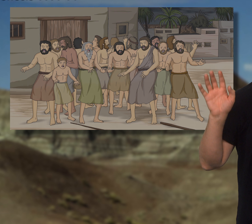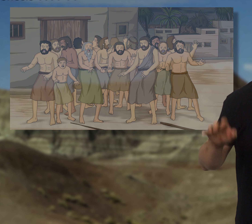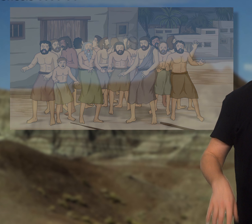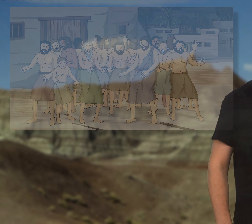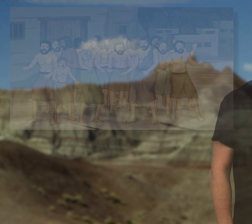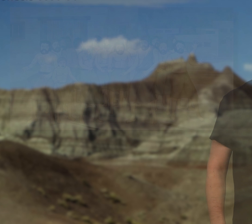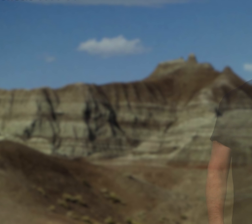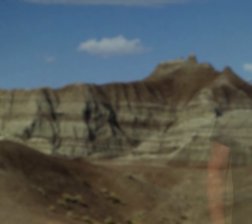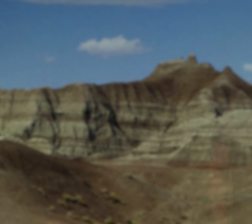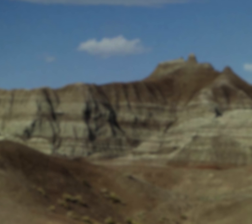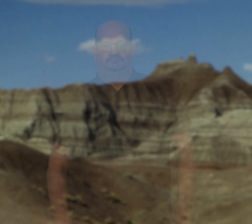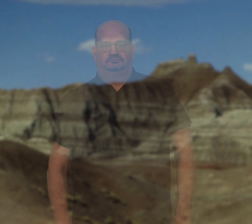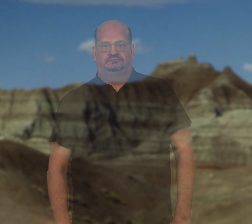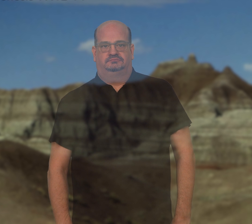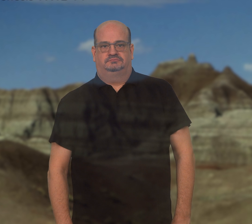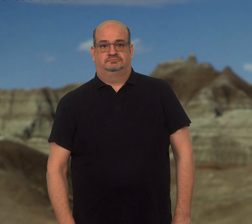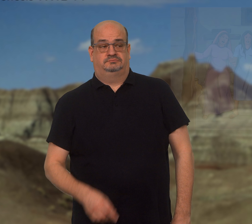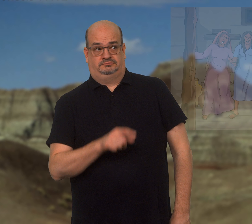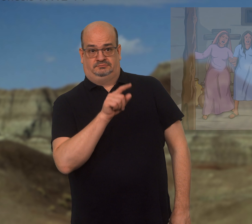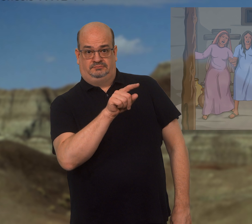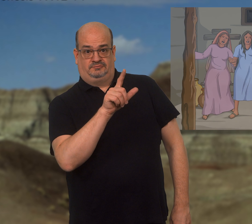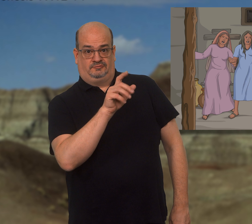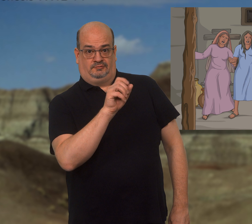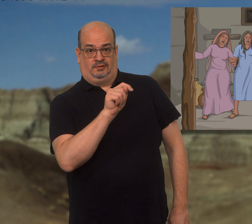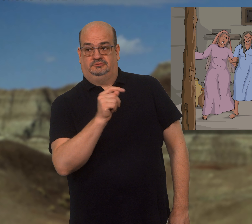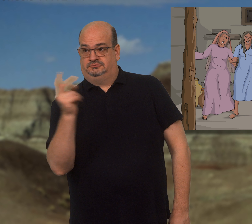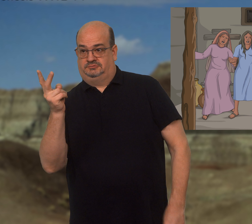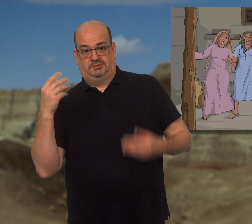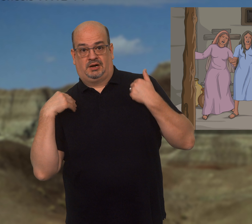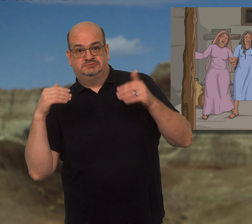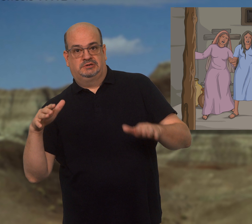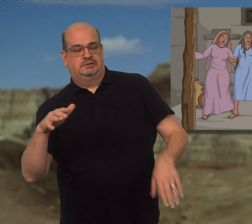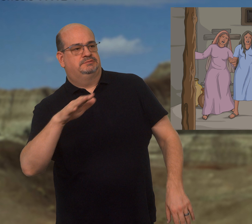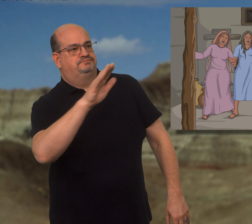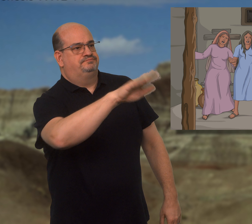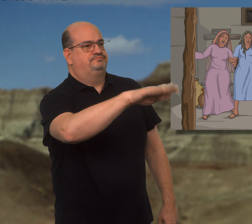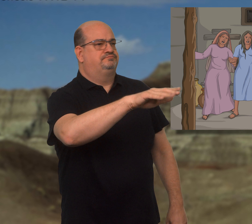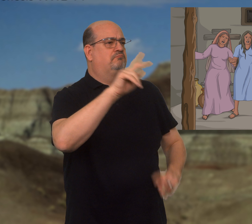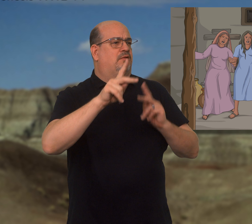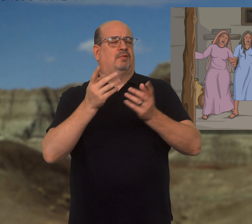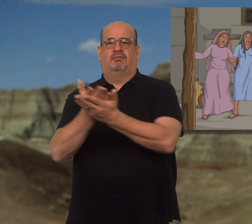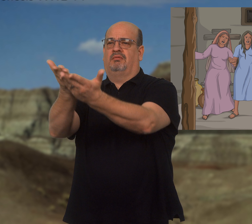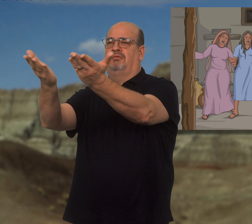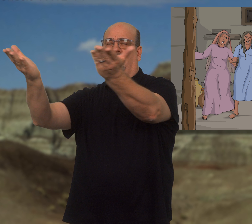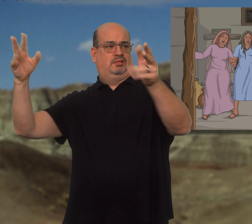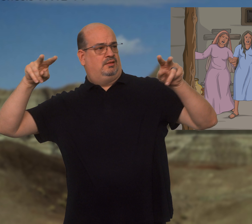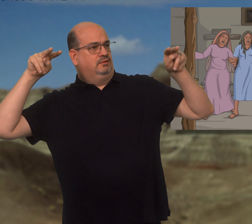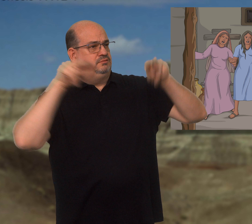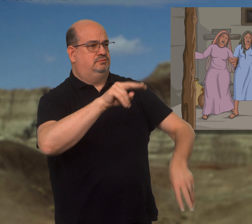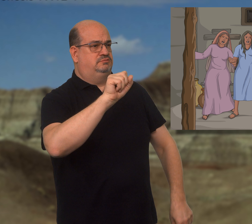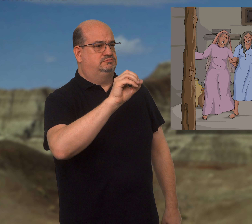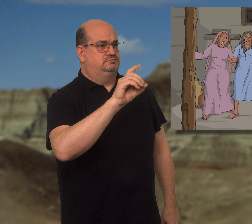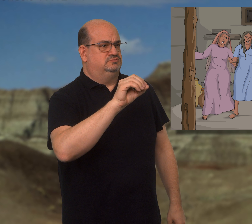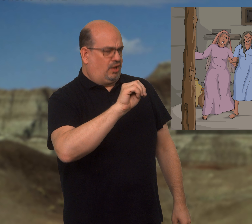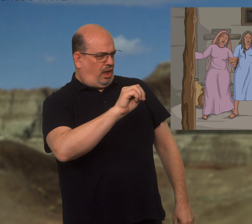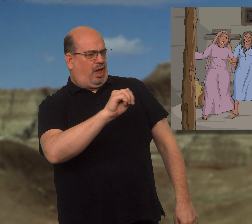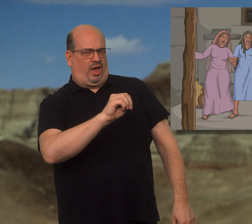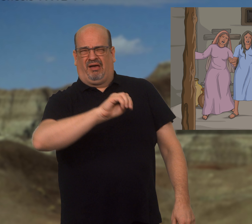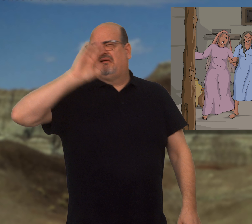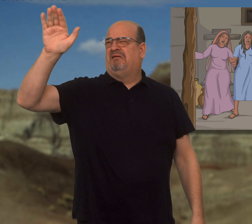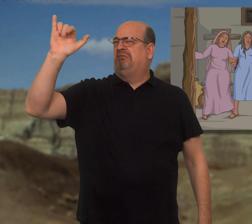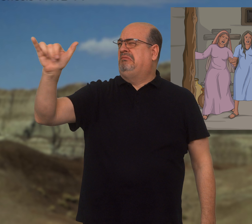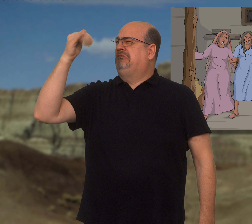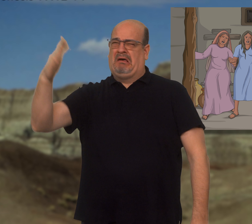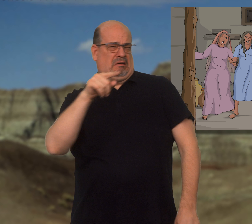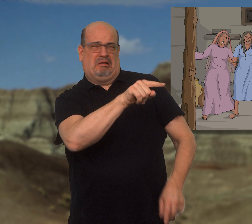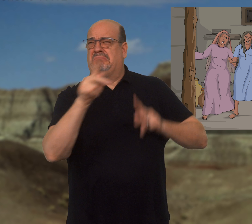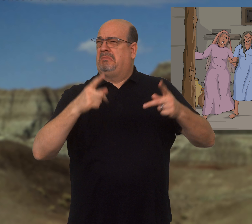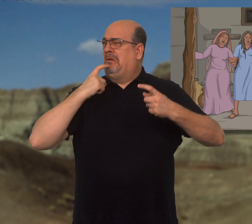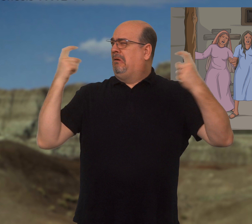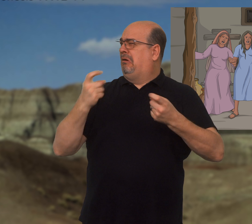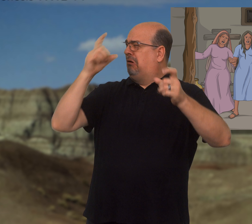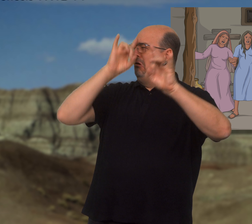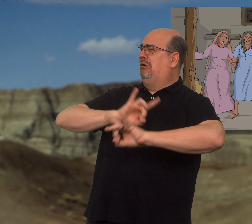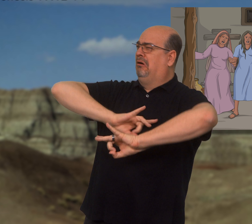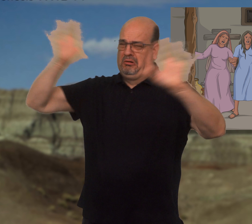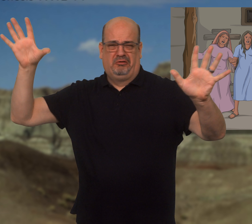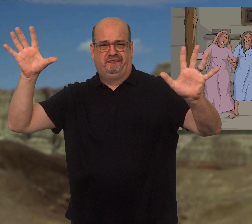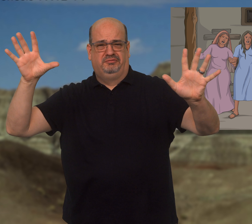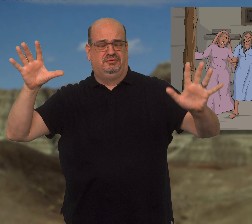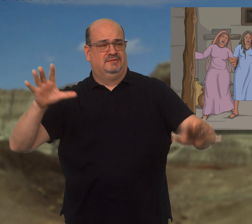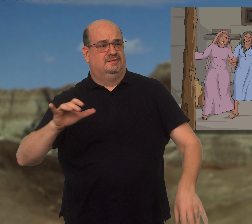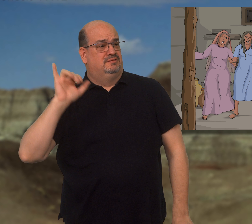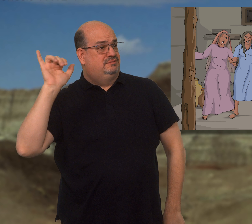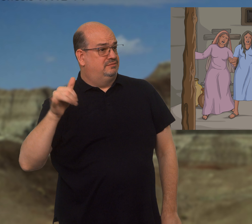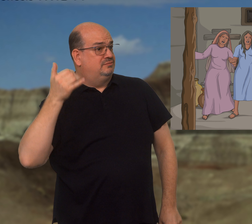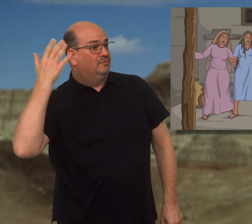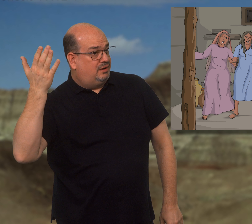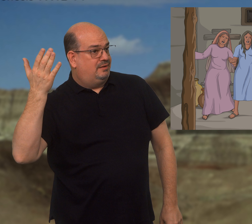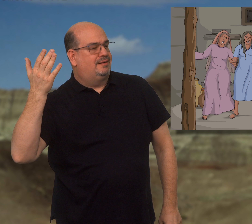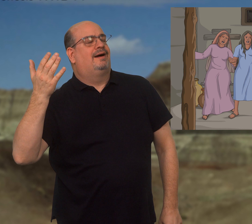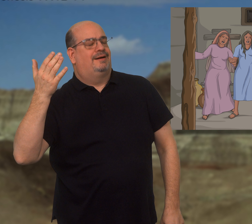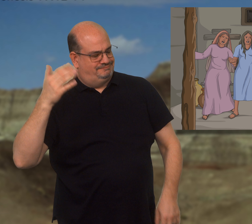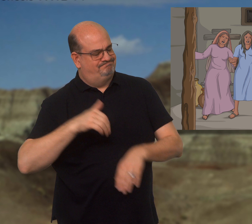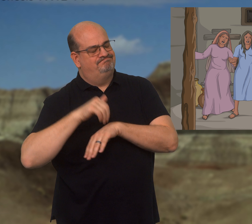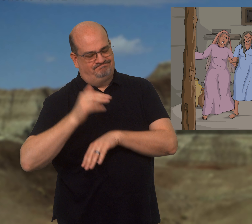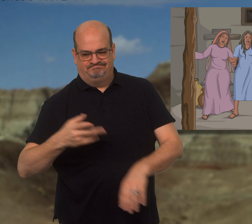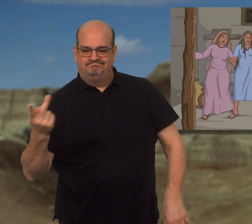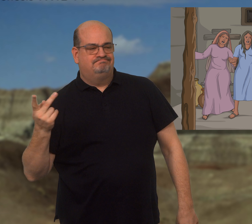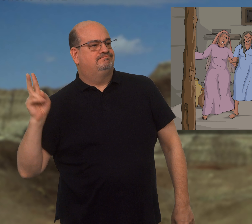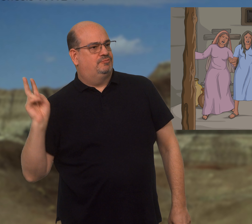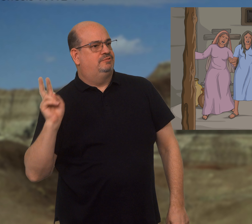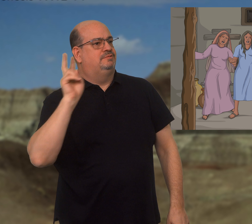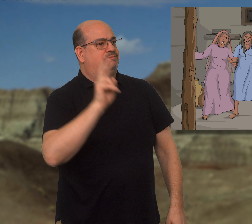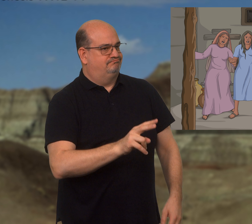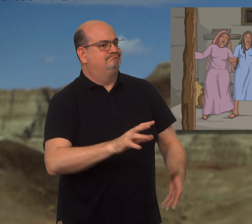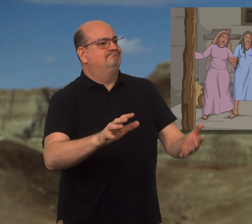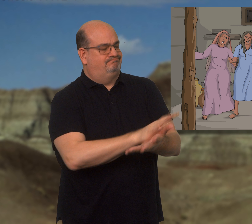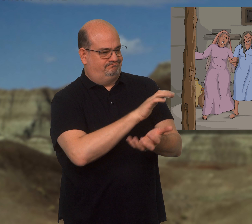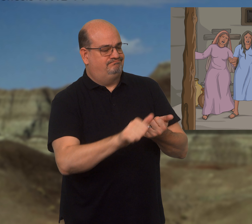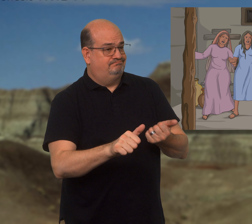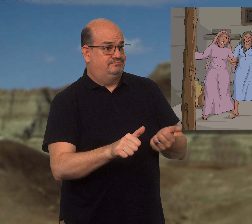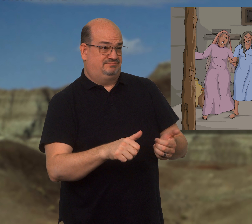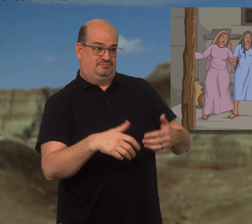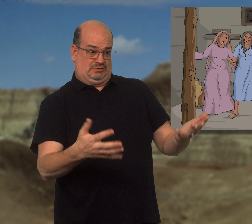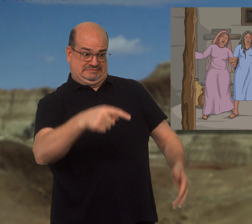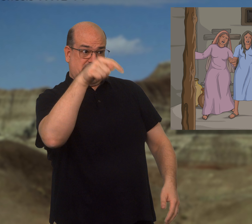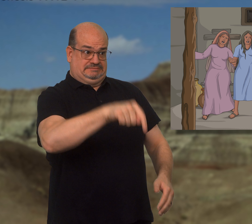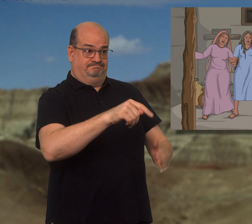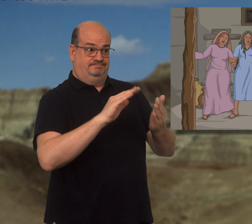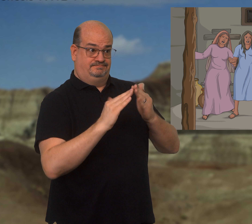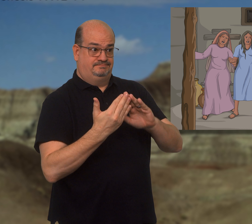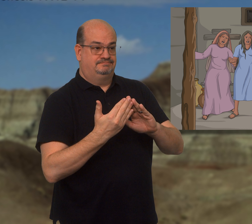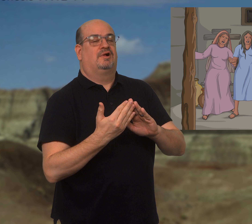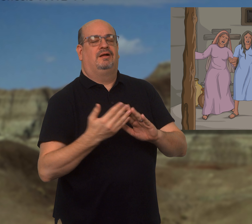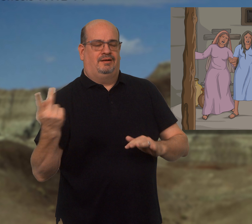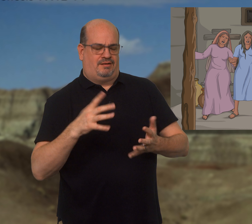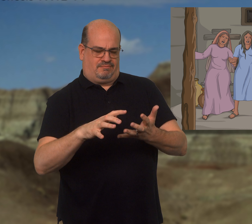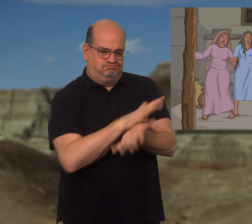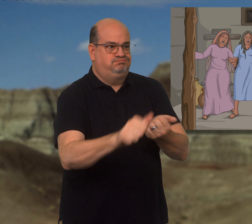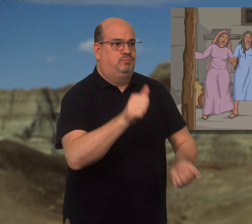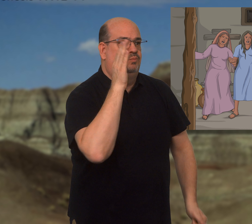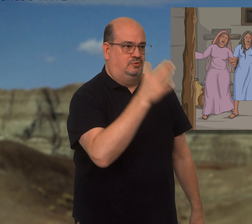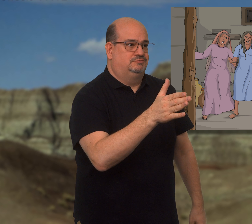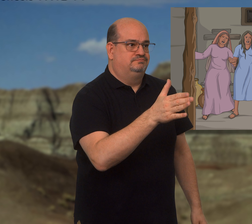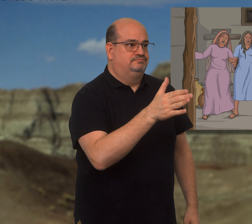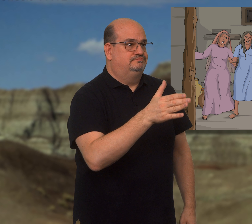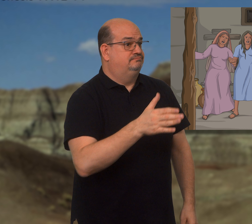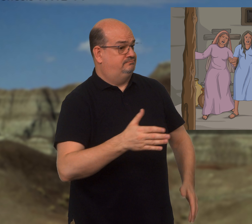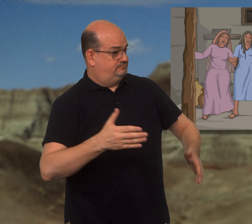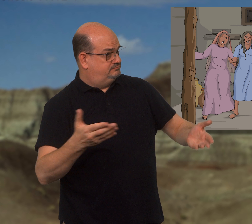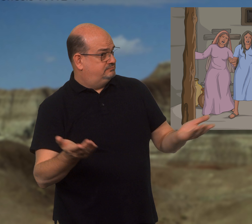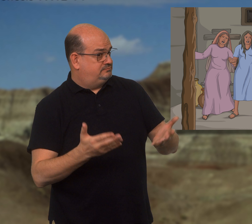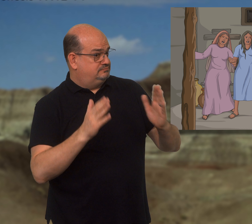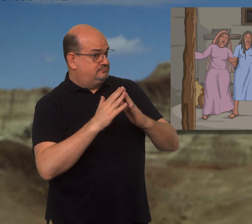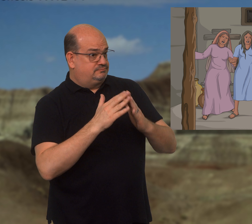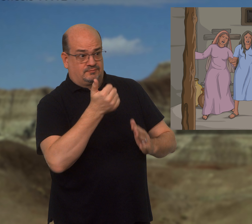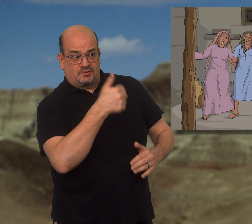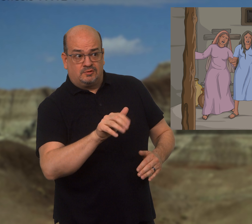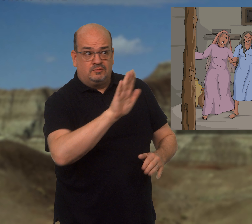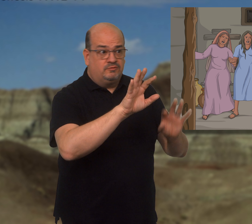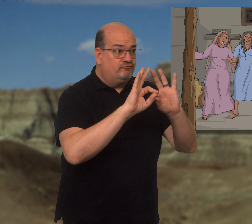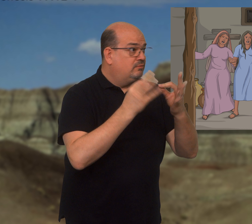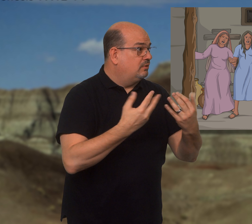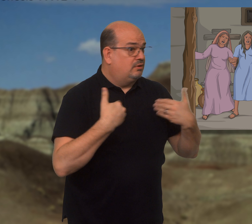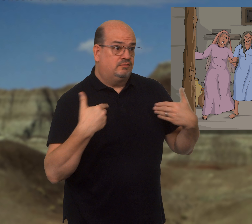Then the two men said to Lot, “Do you have anyone else here—a son-in-law, your sons or daughters, or anyone else in the city who belongs to you?